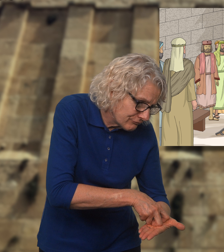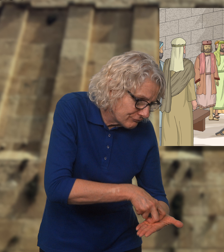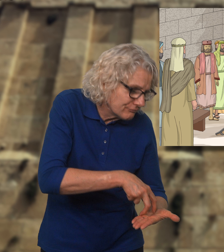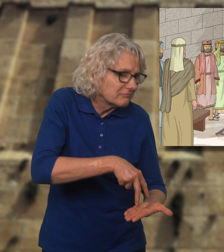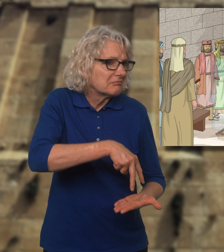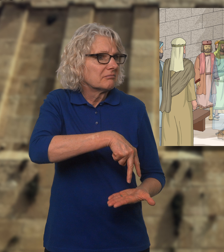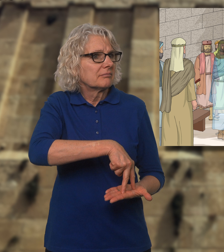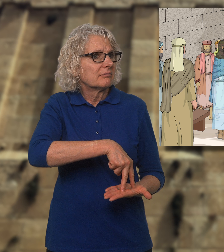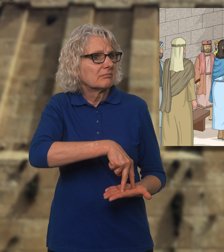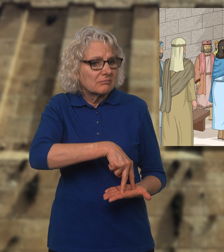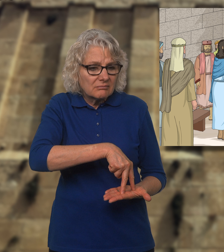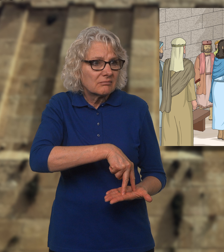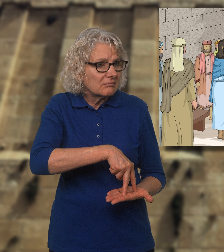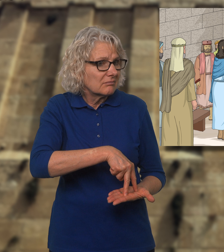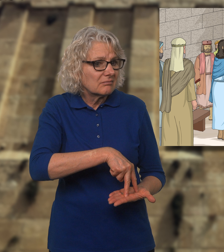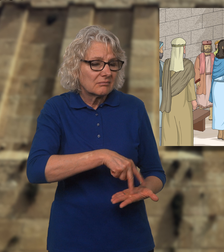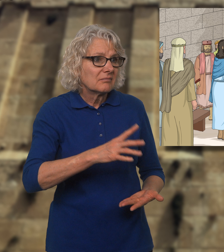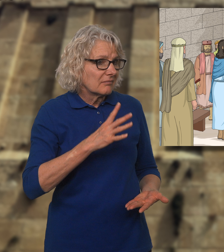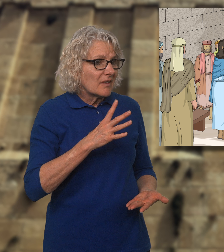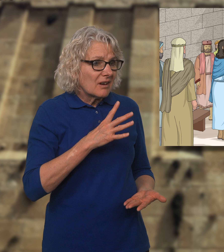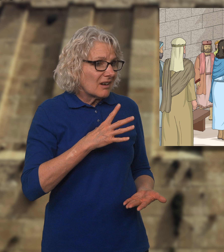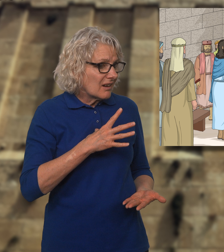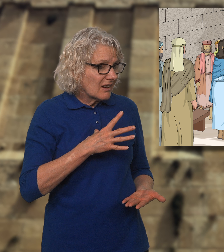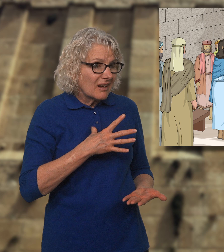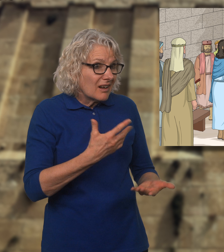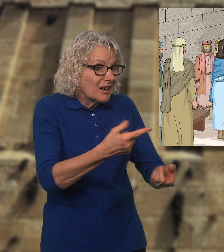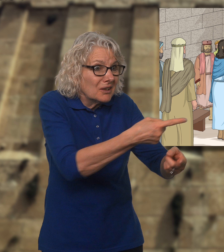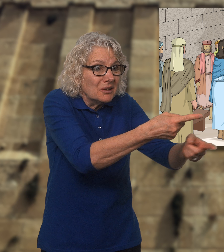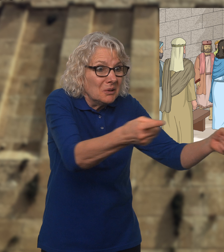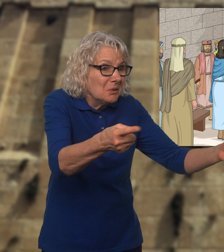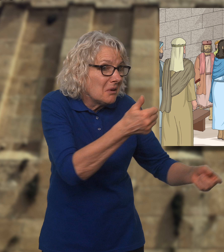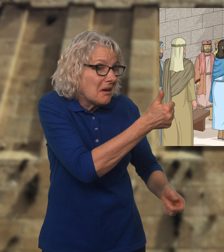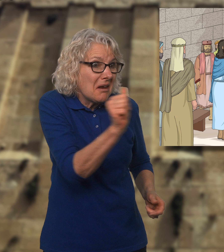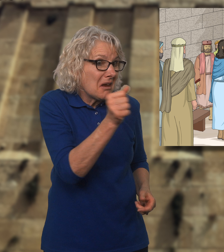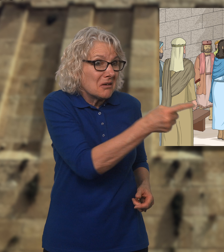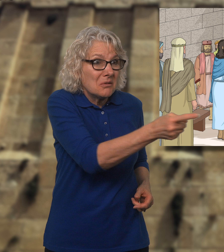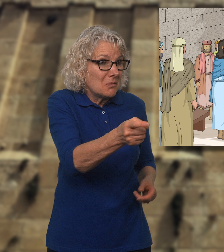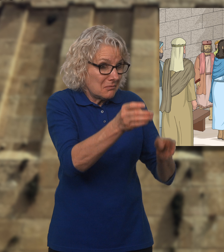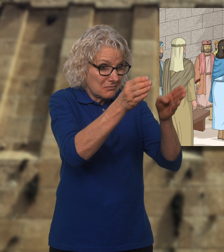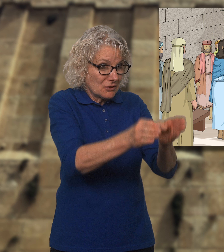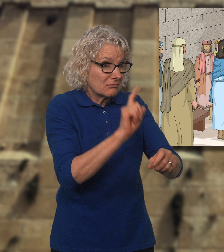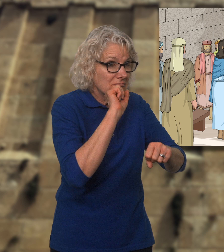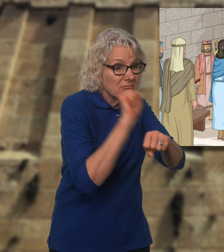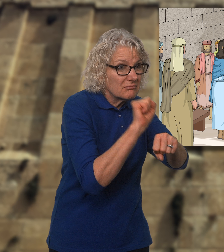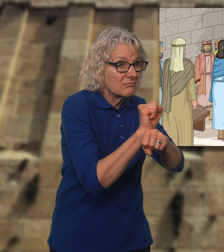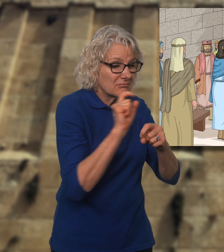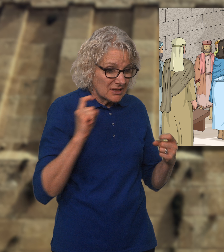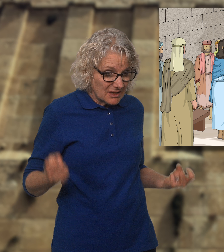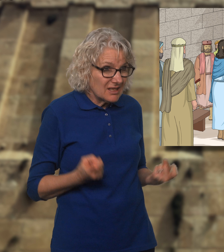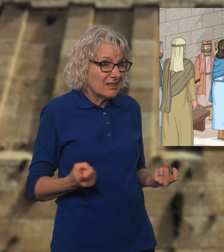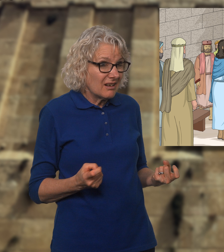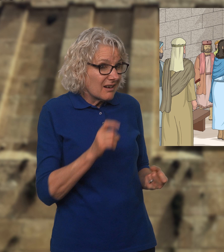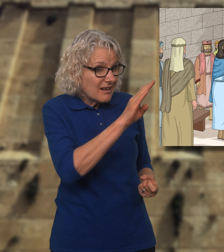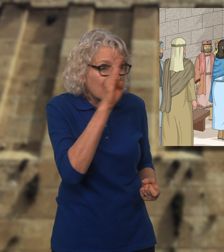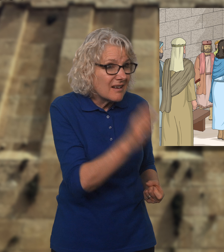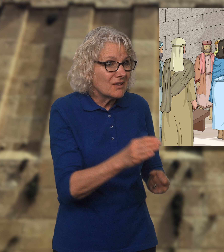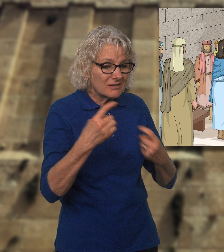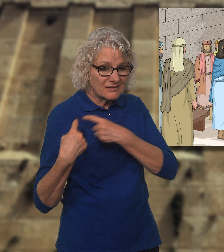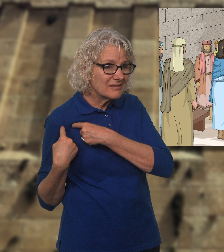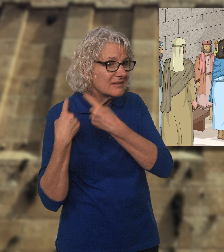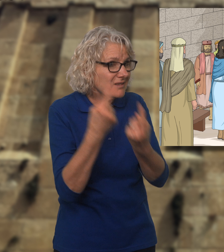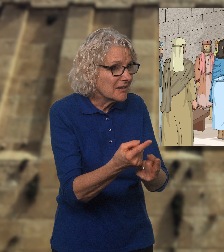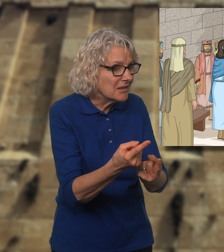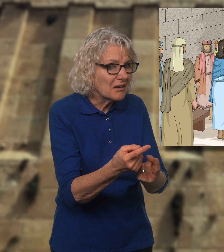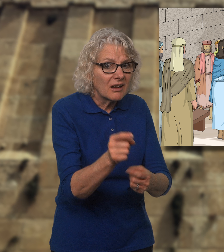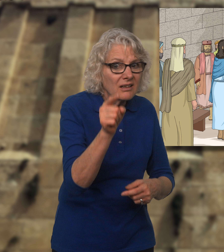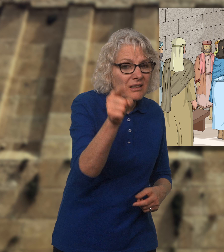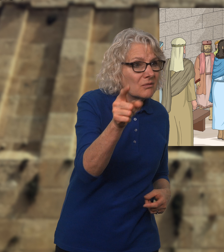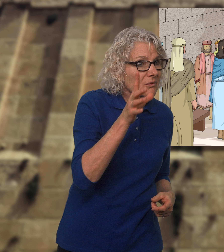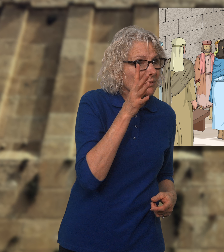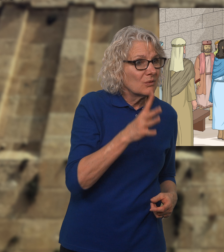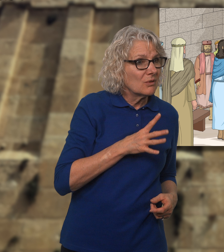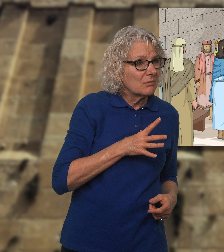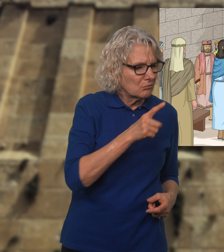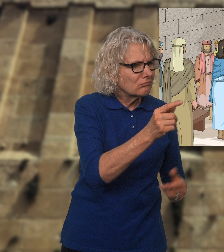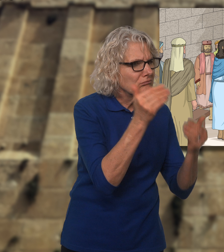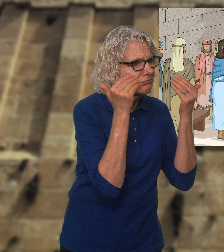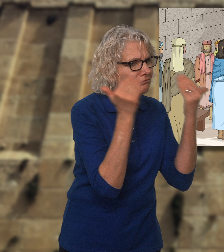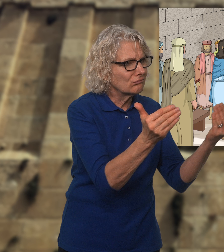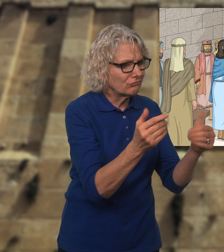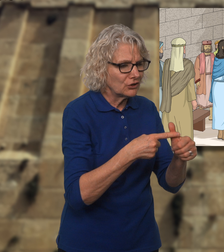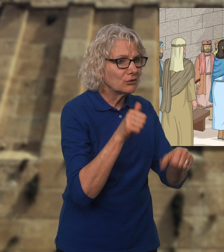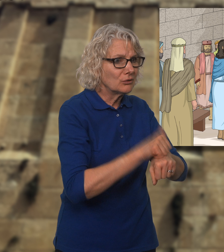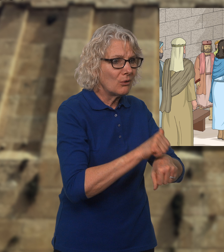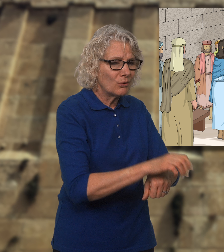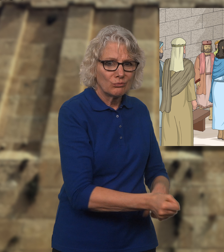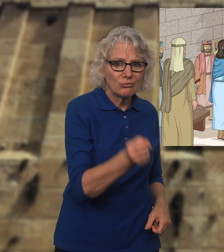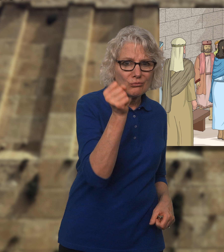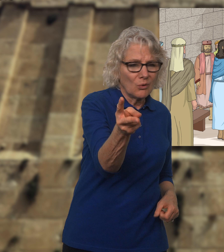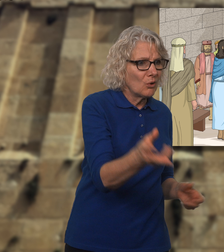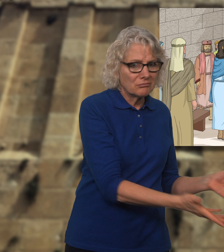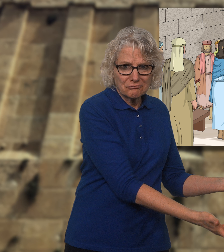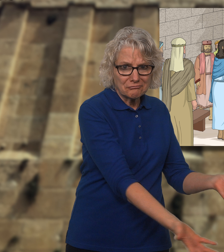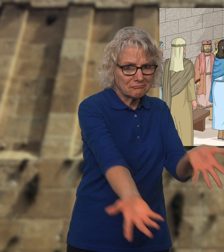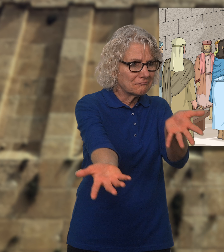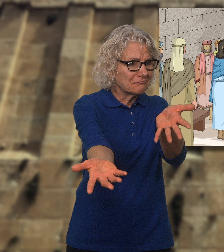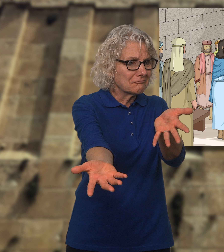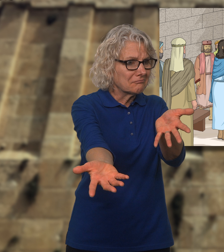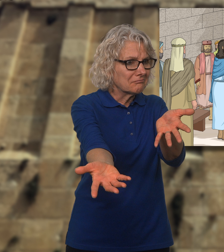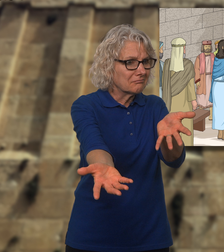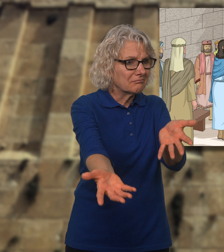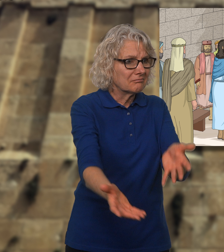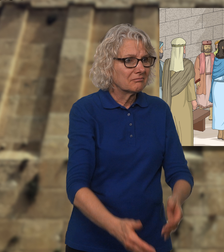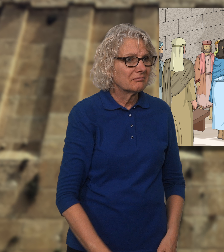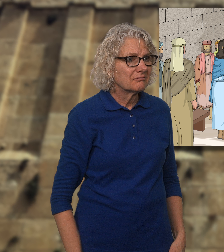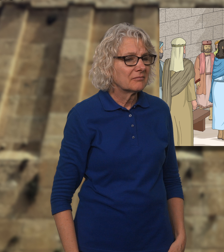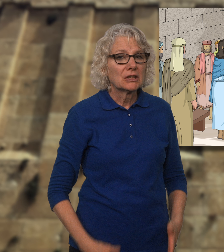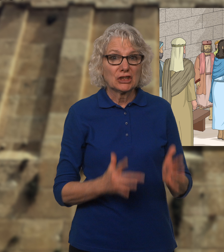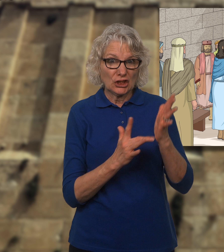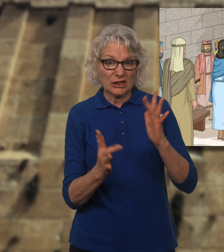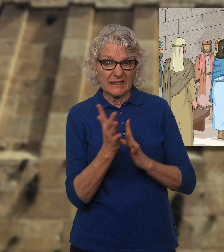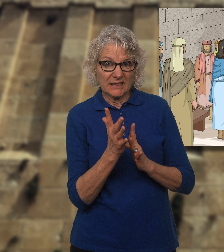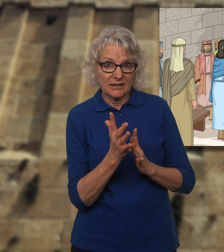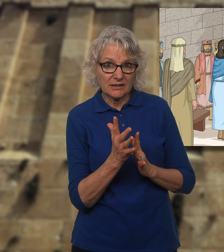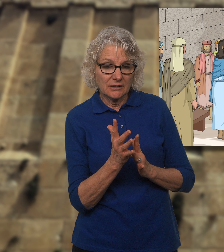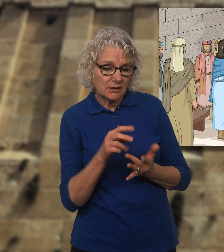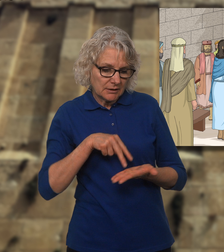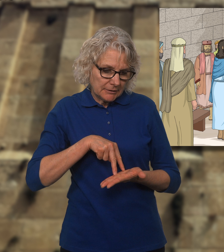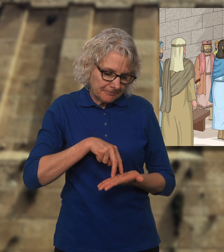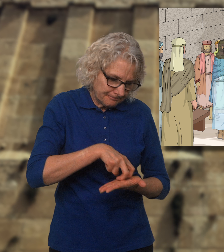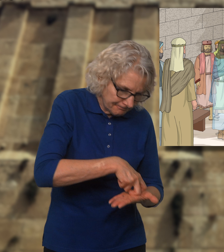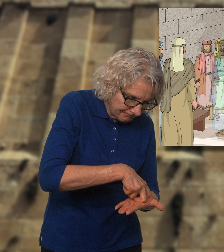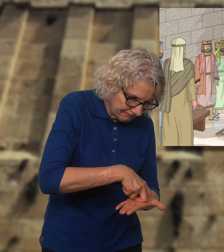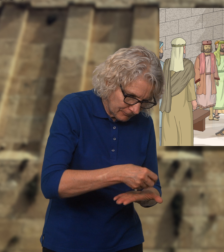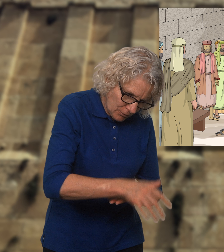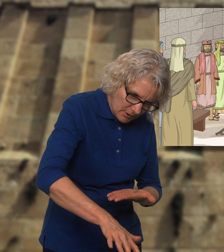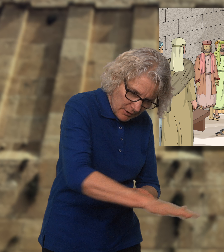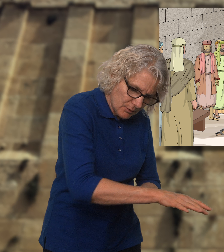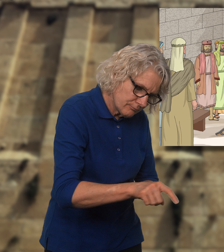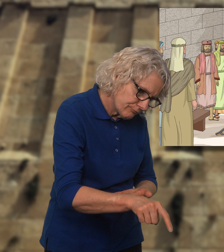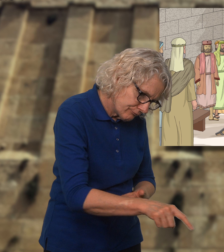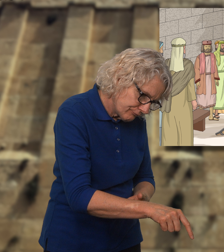When they continued to question Him, He straightened up and said to them, “Let him who is without sin among you be the first to cast a stone at her.”